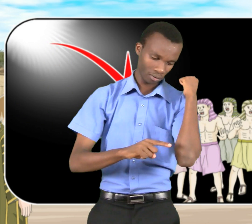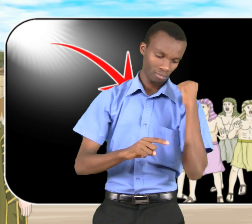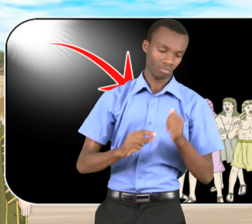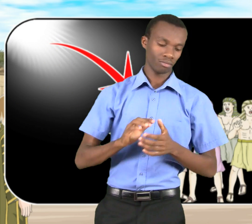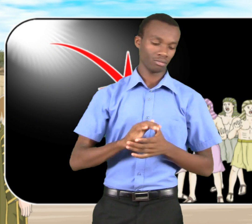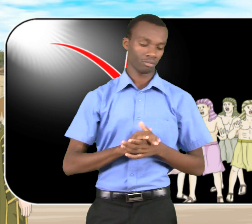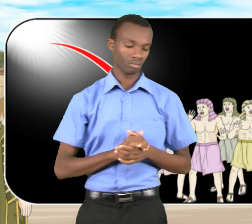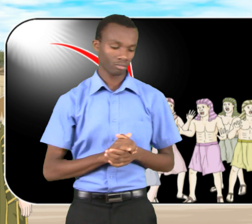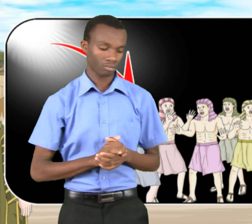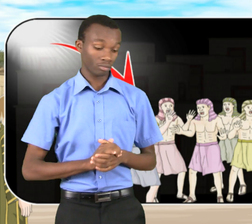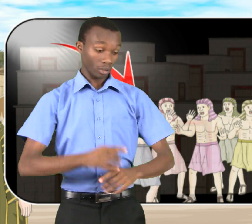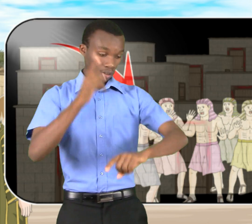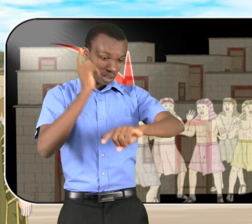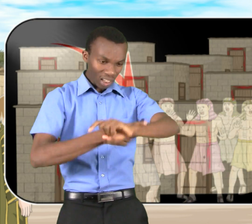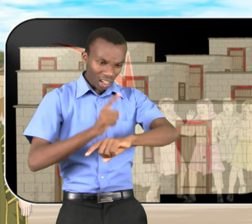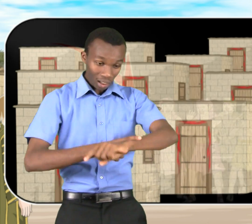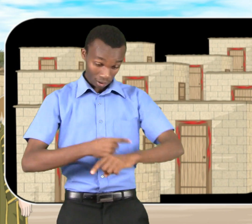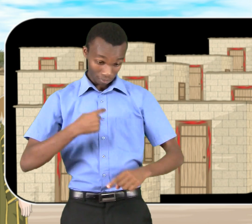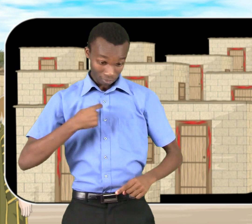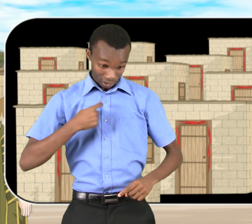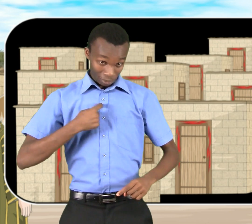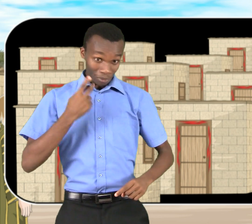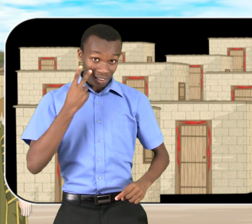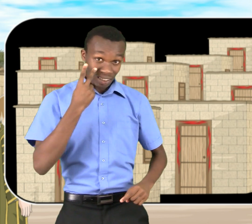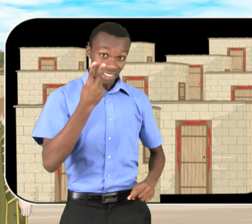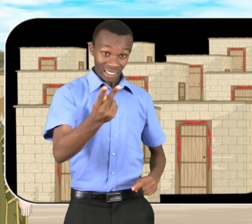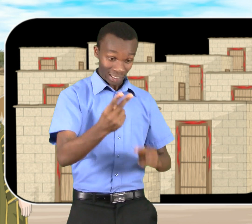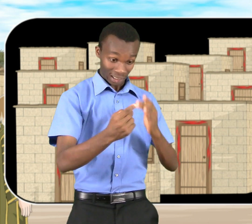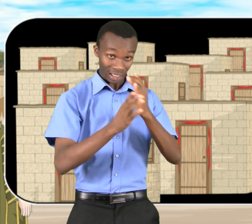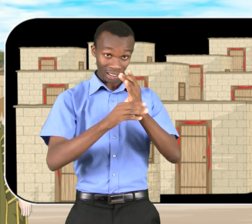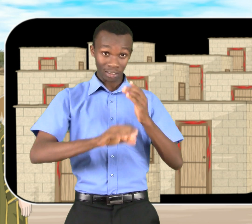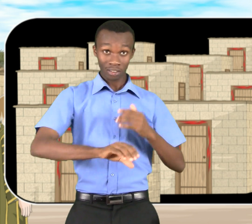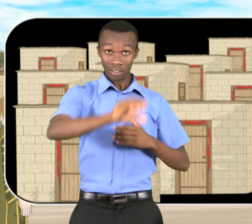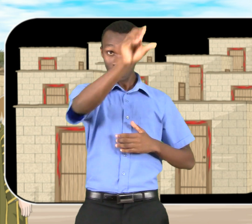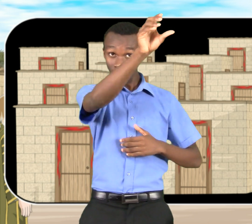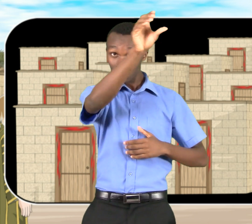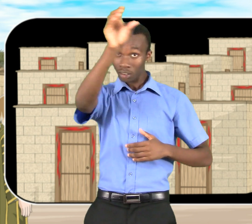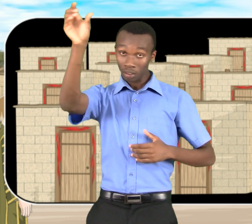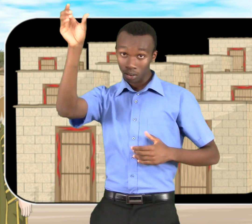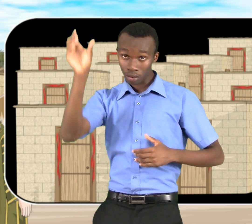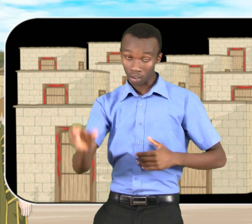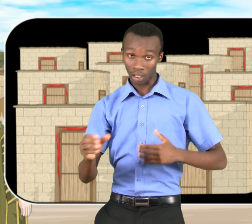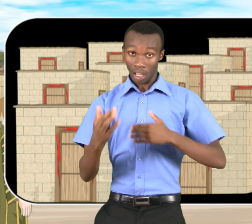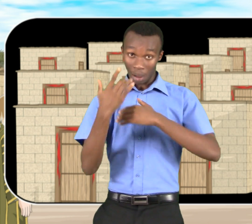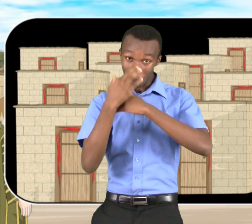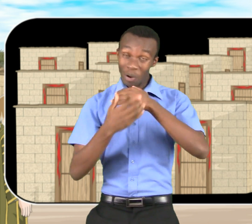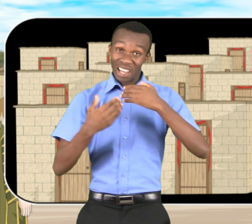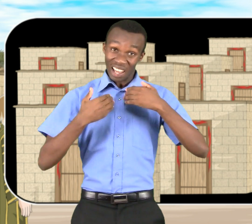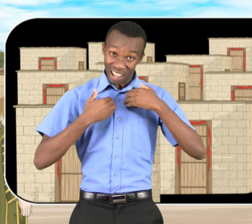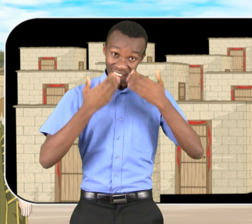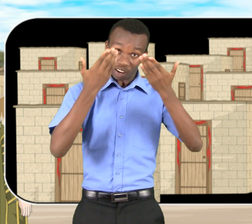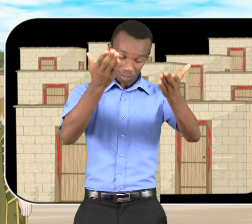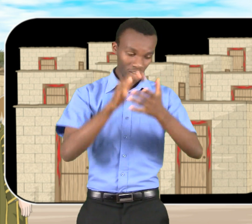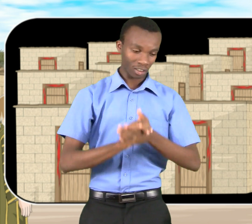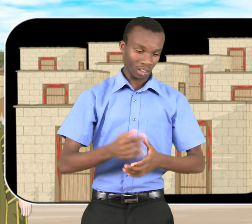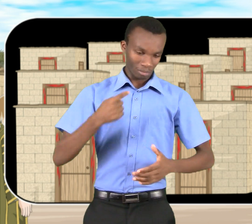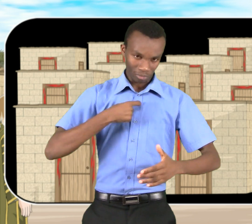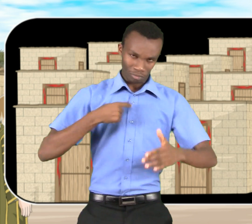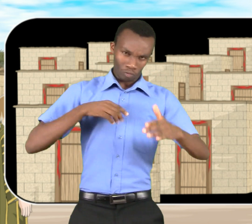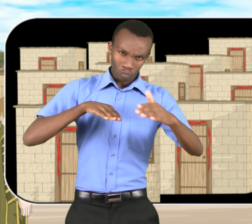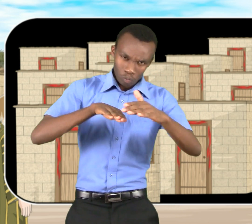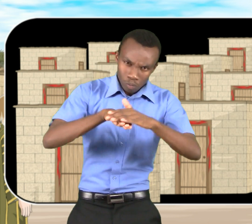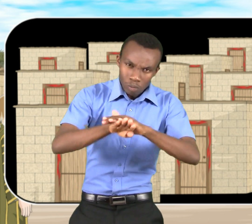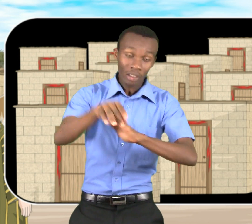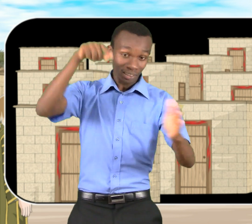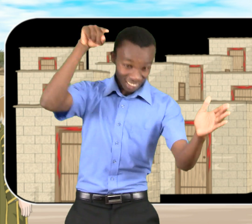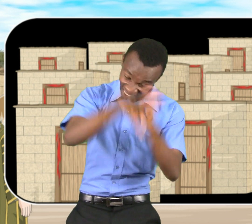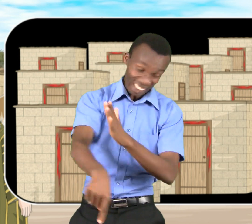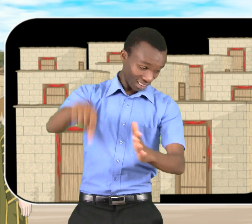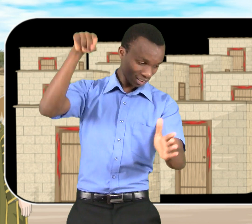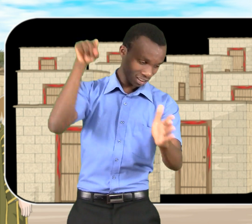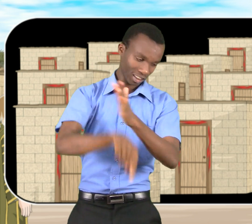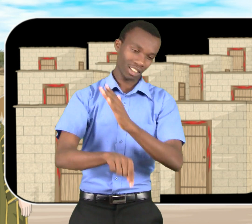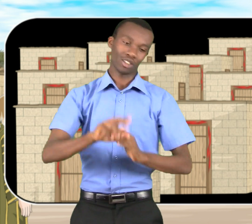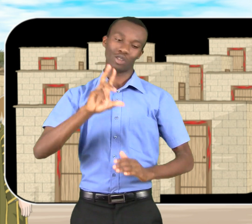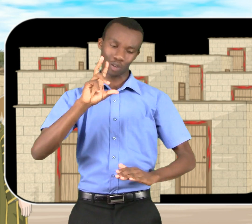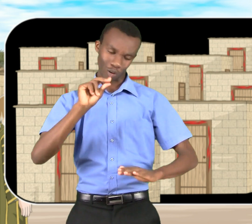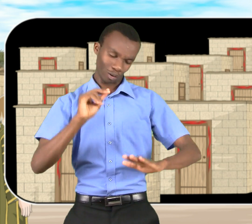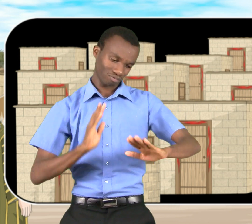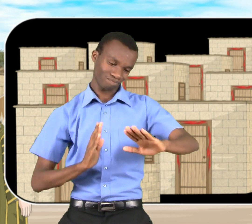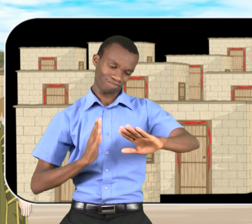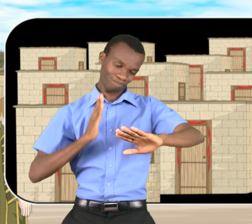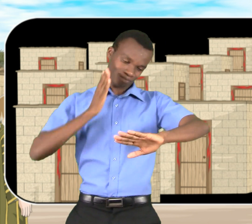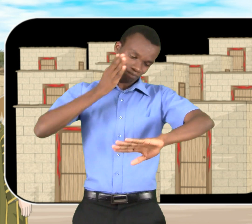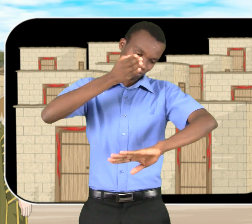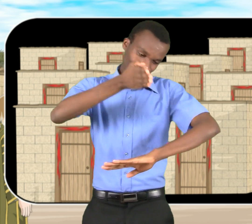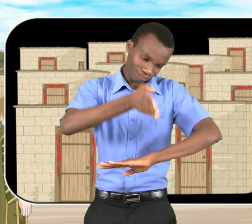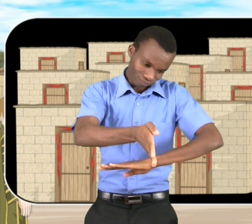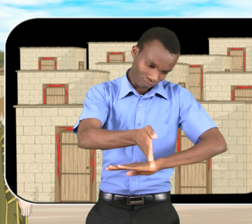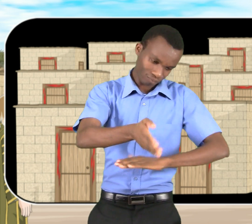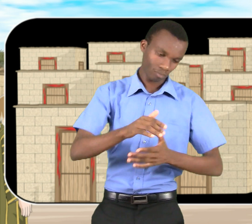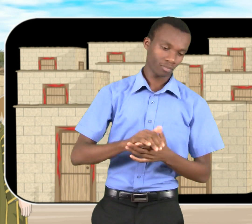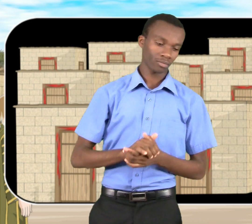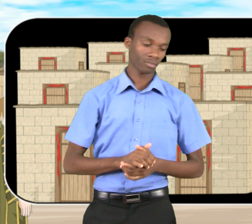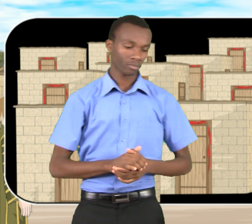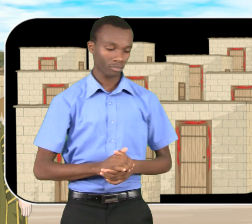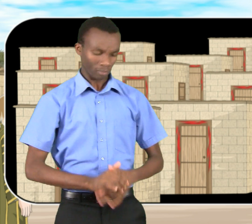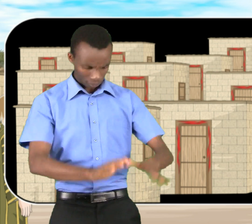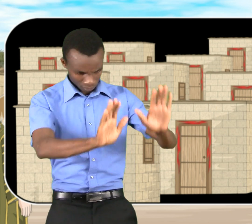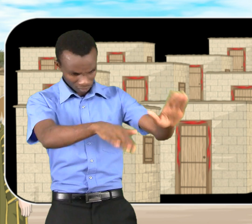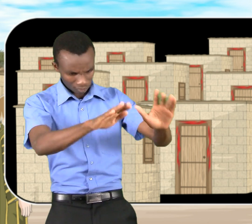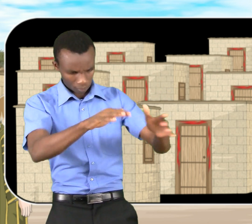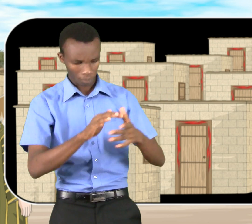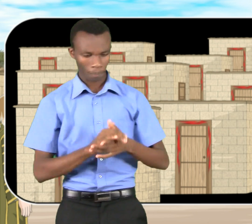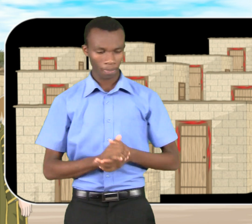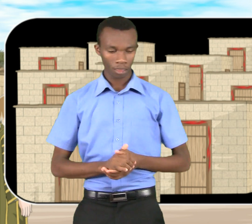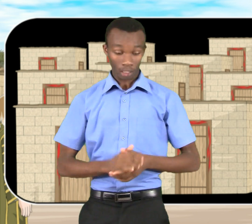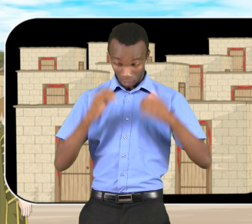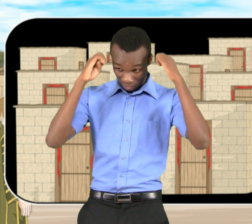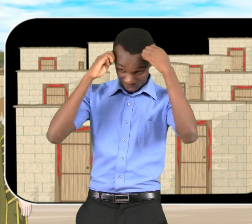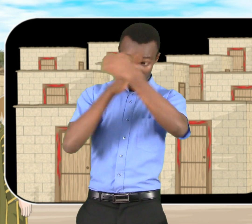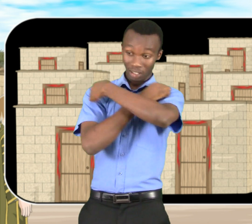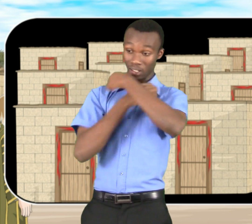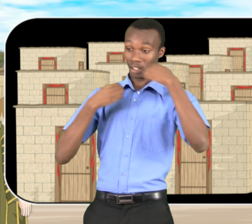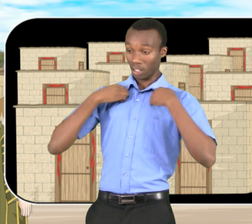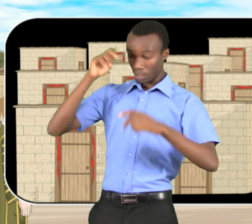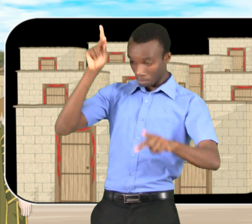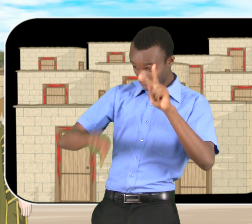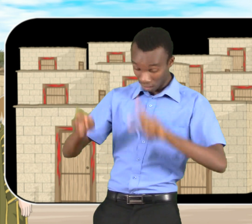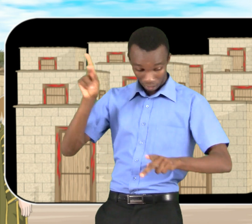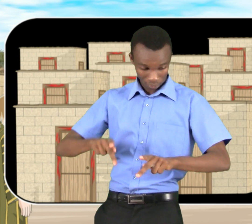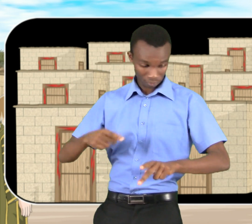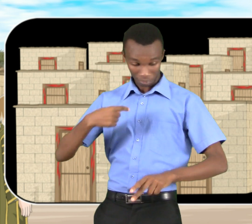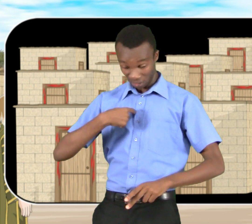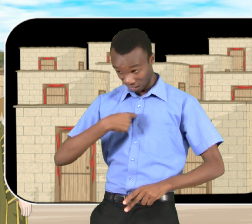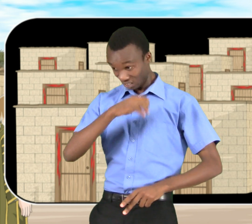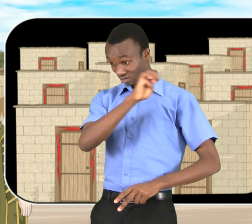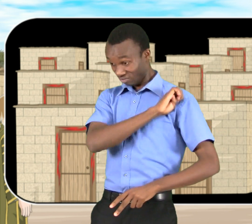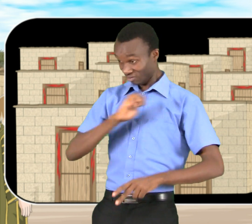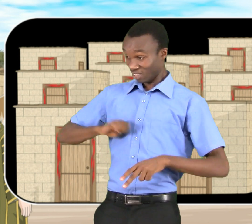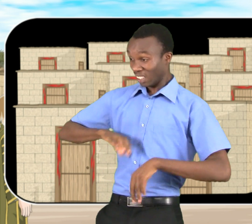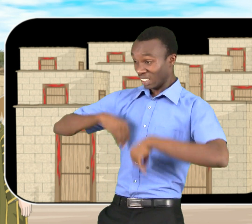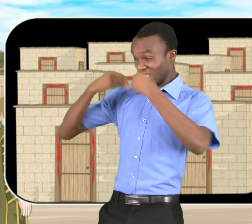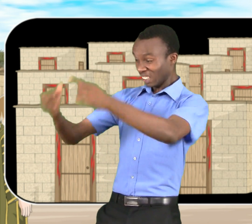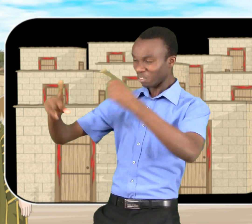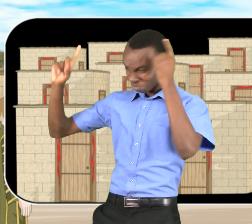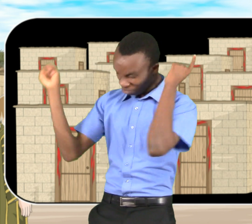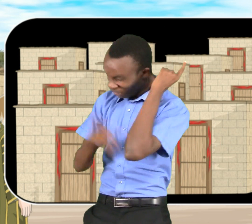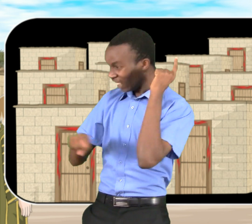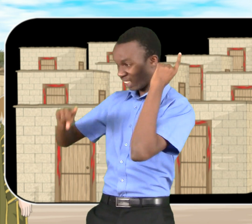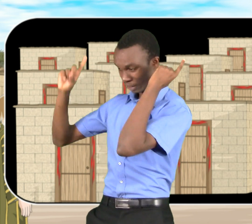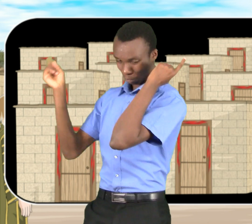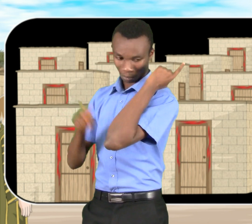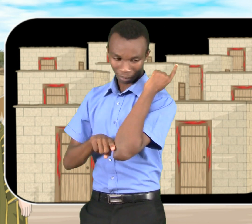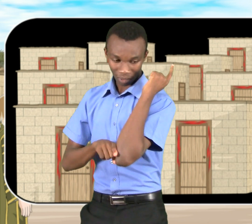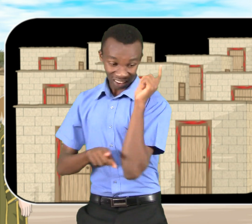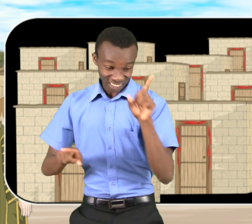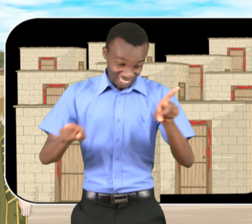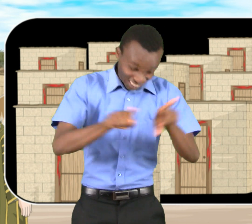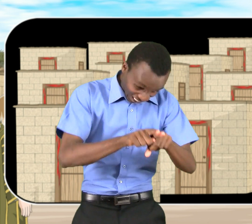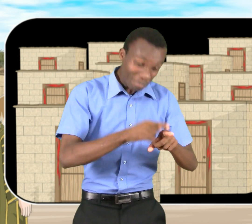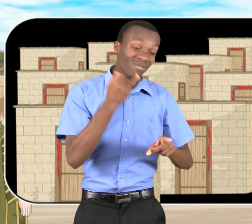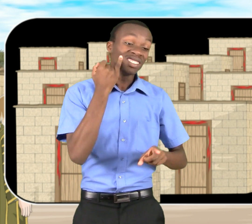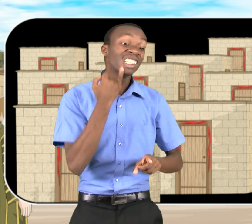The blood on the houses where you are staying will distinguish them; when I see the blood, I will pass over you.